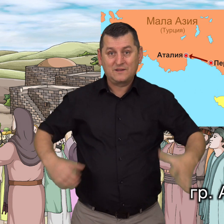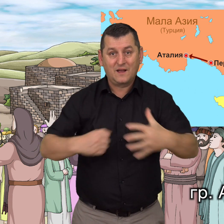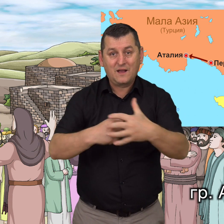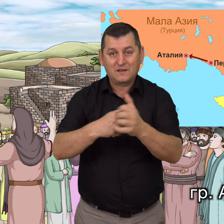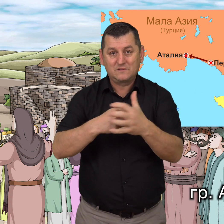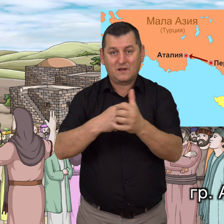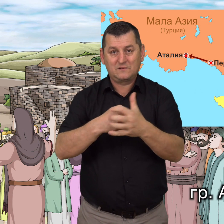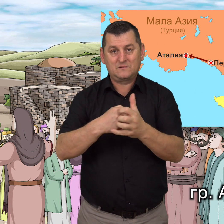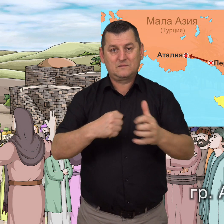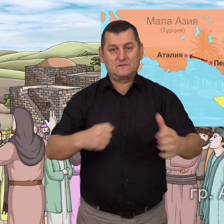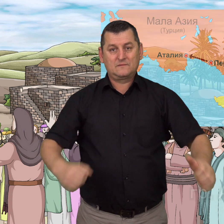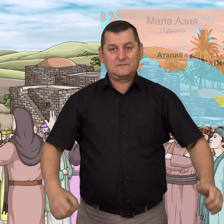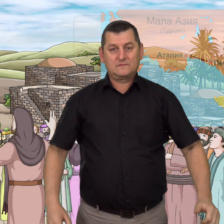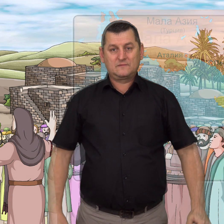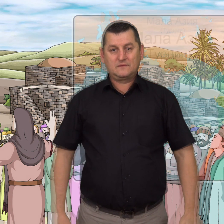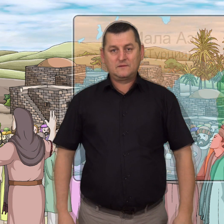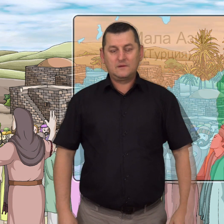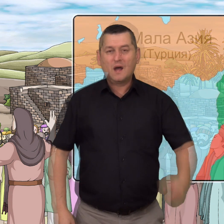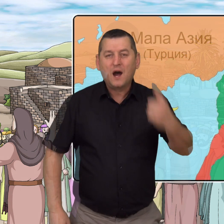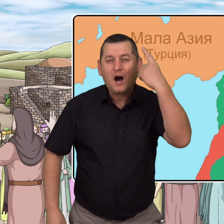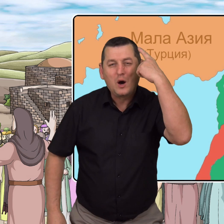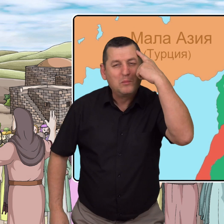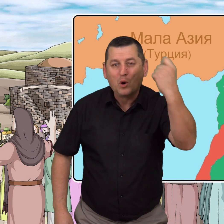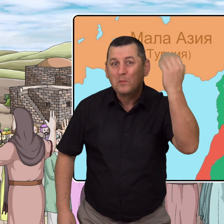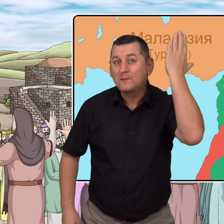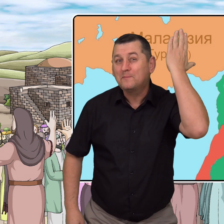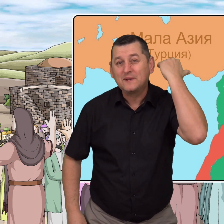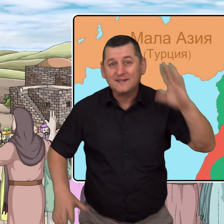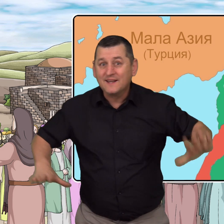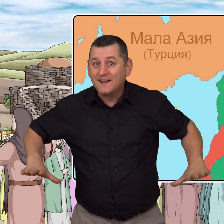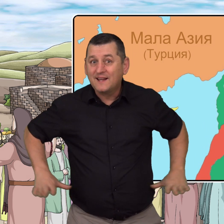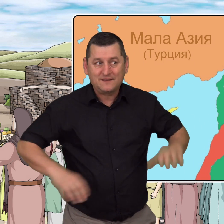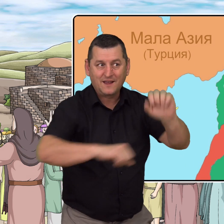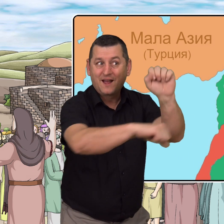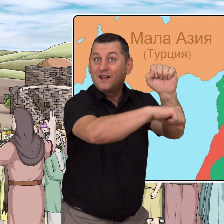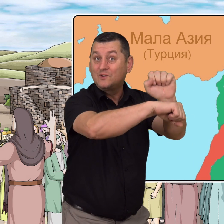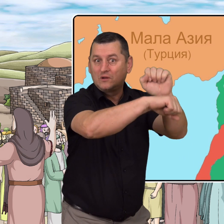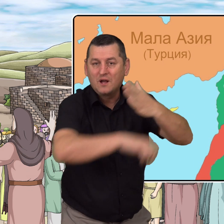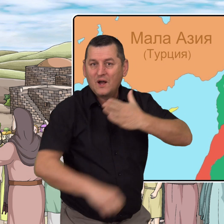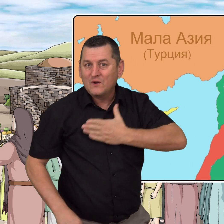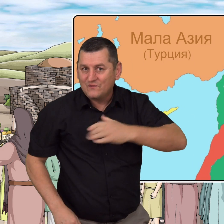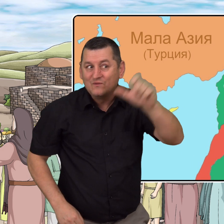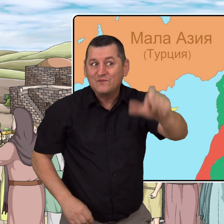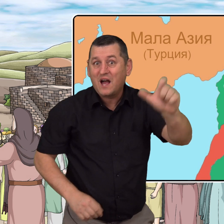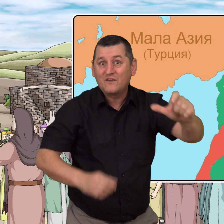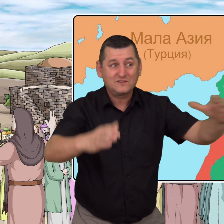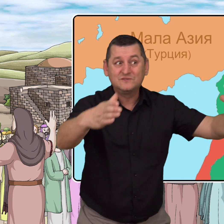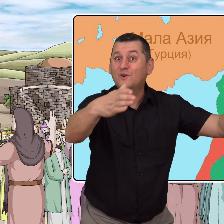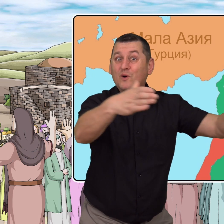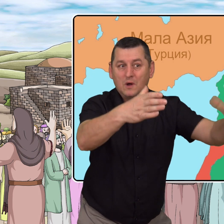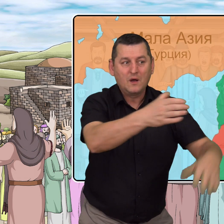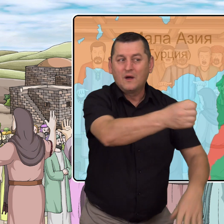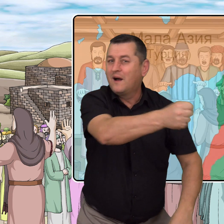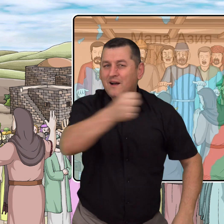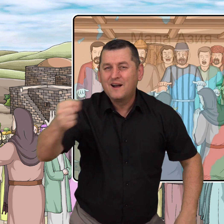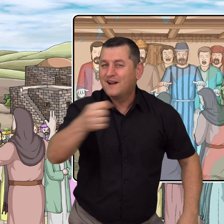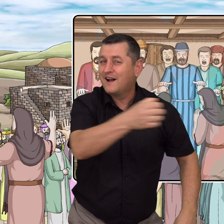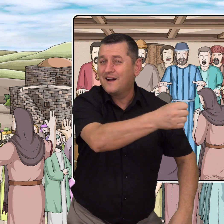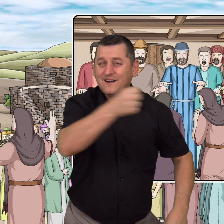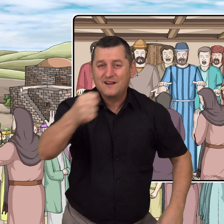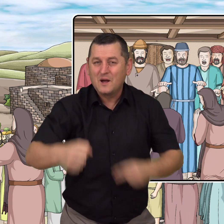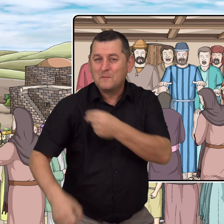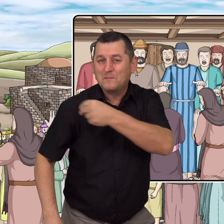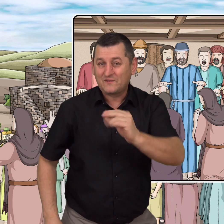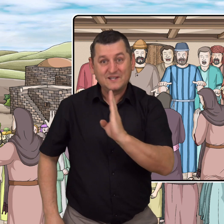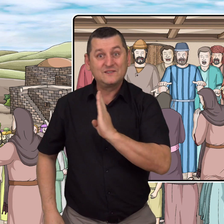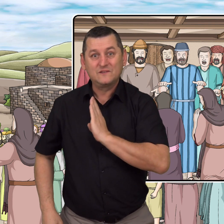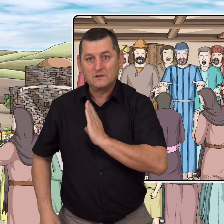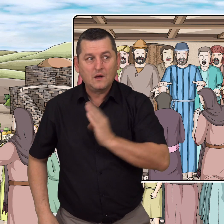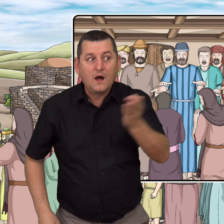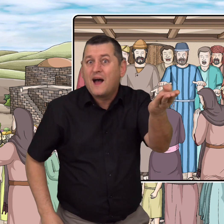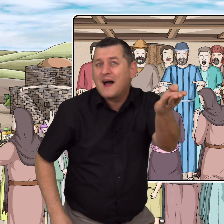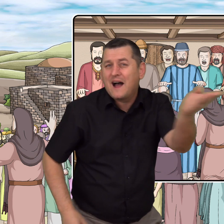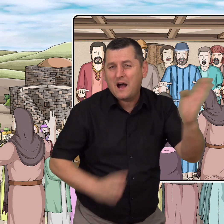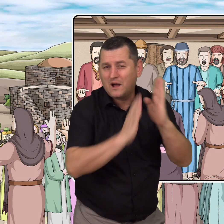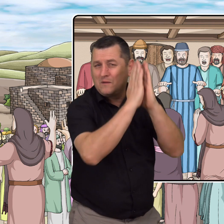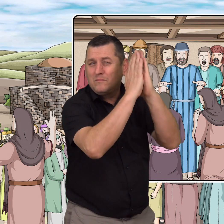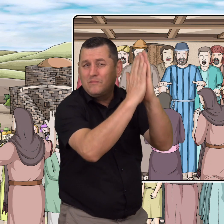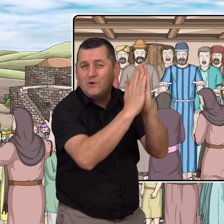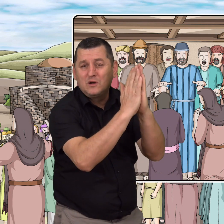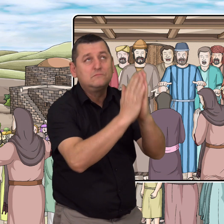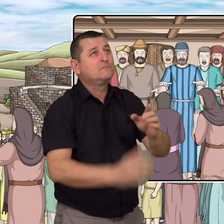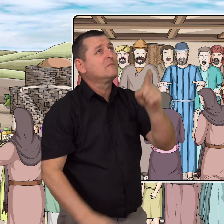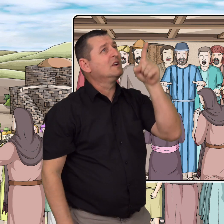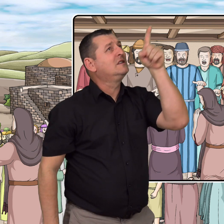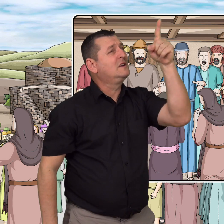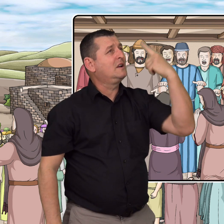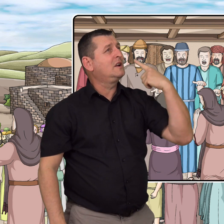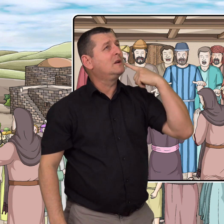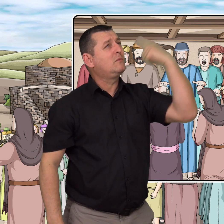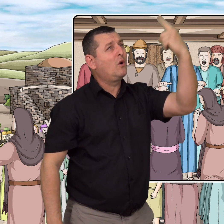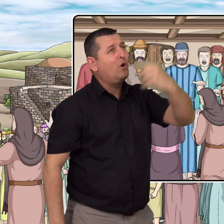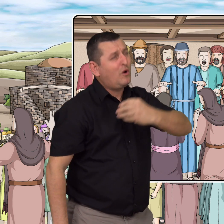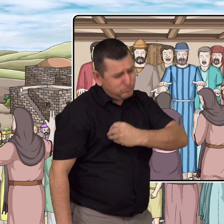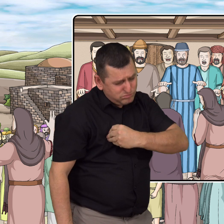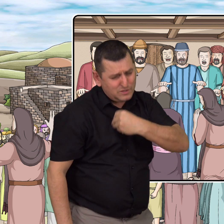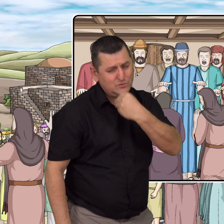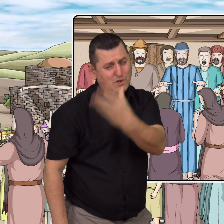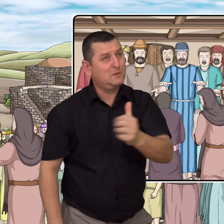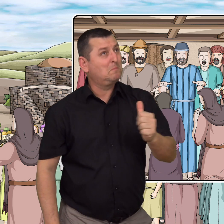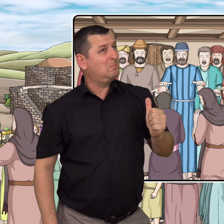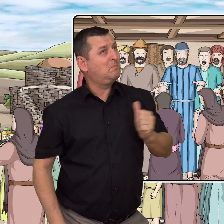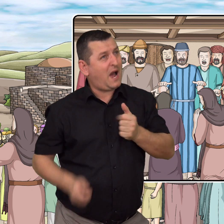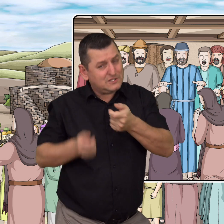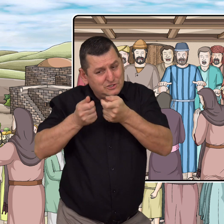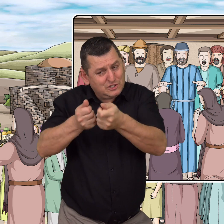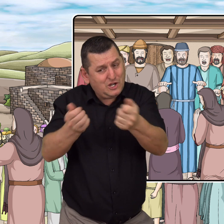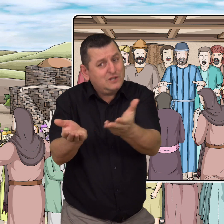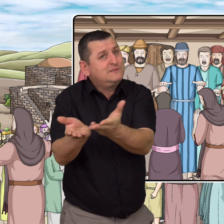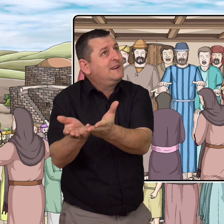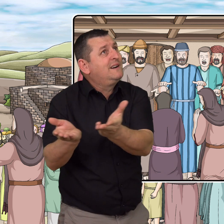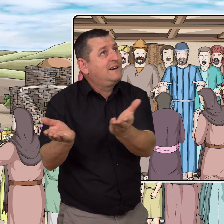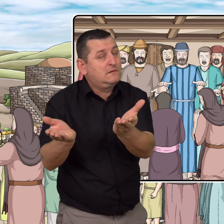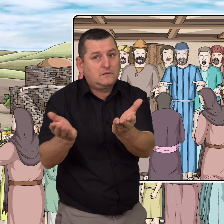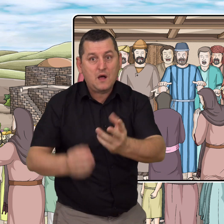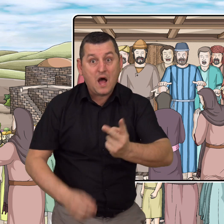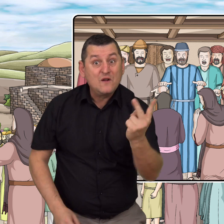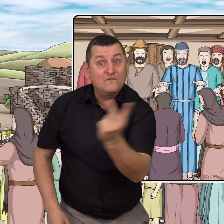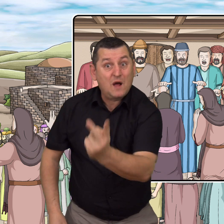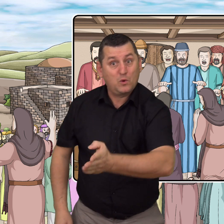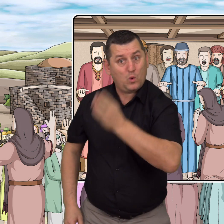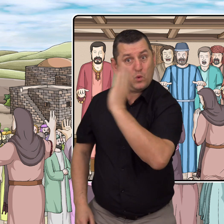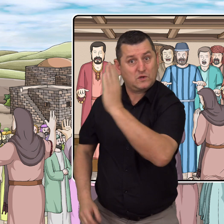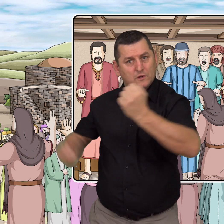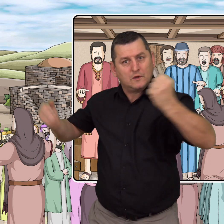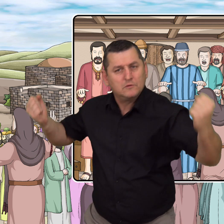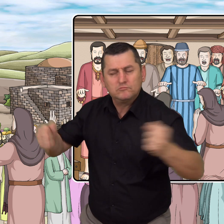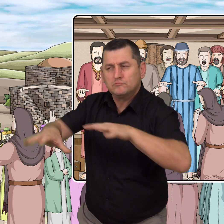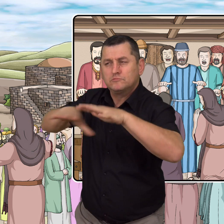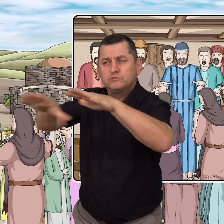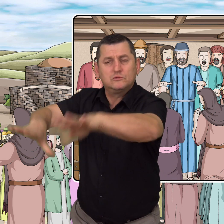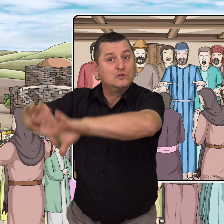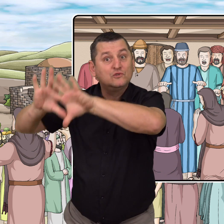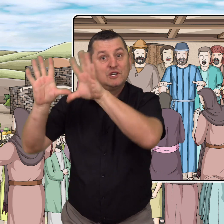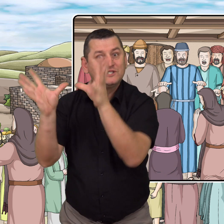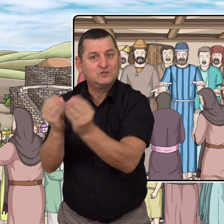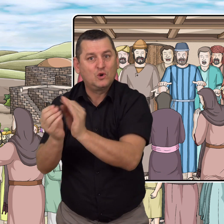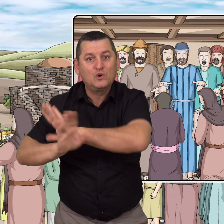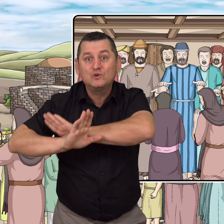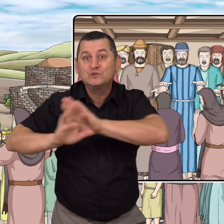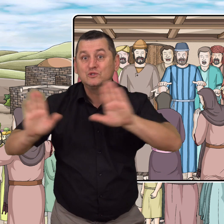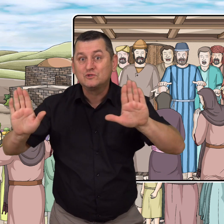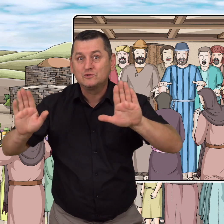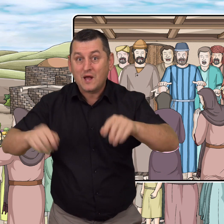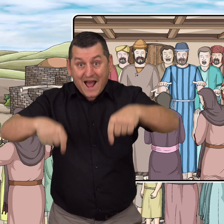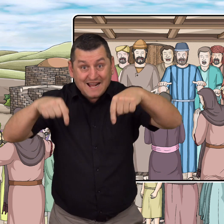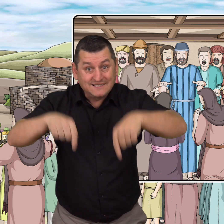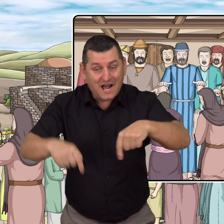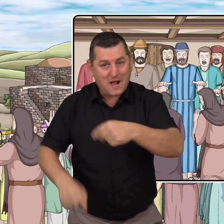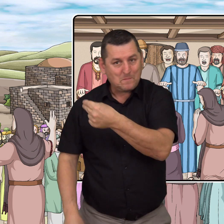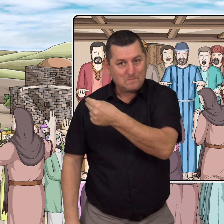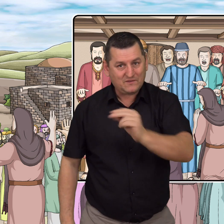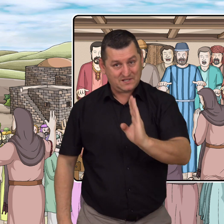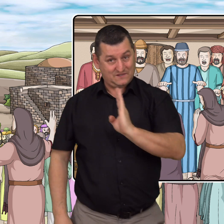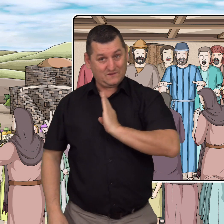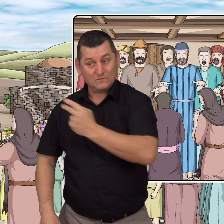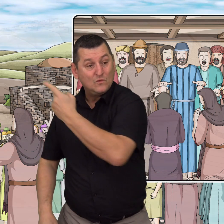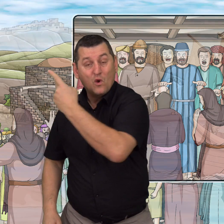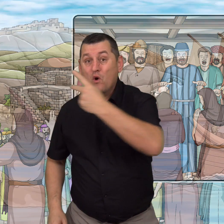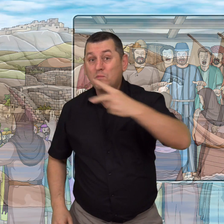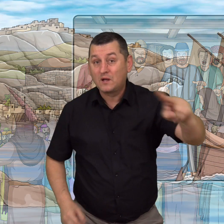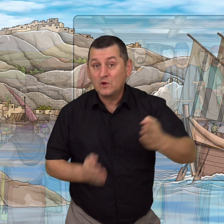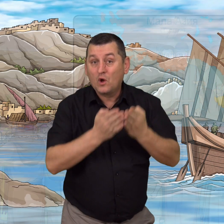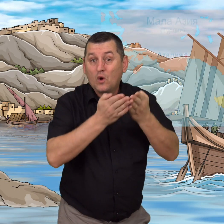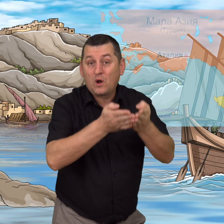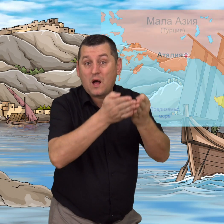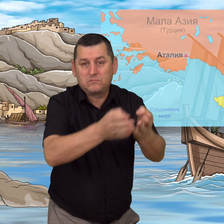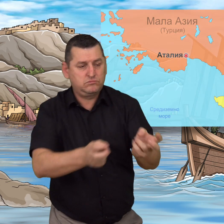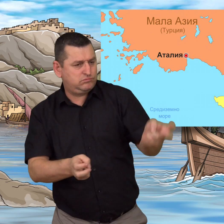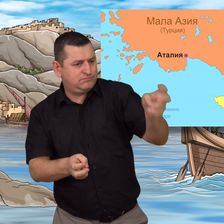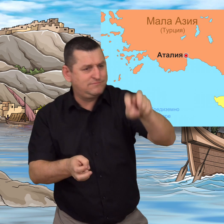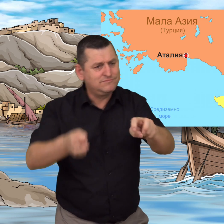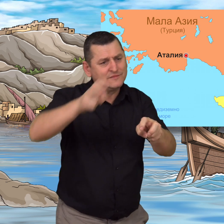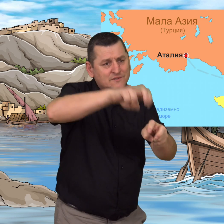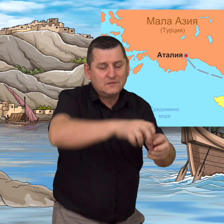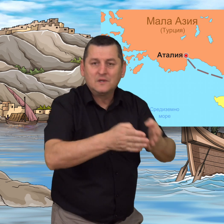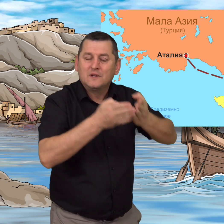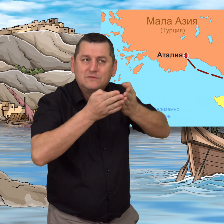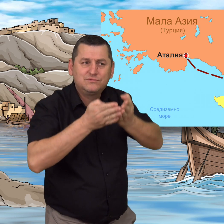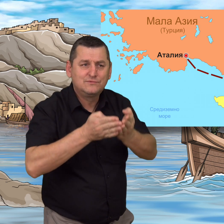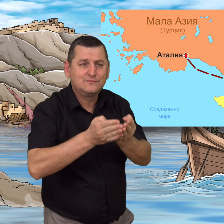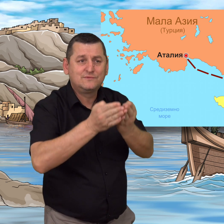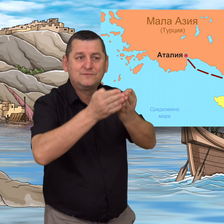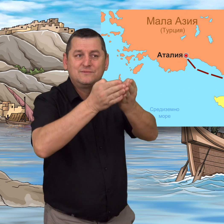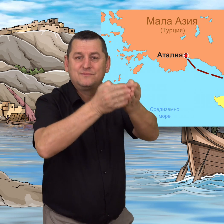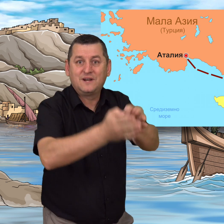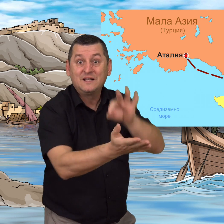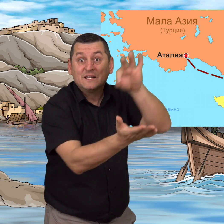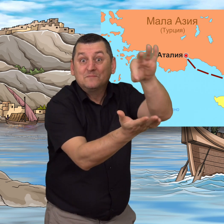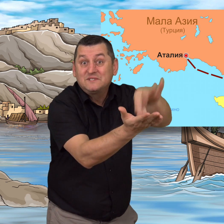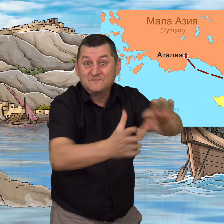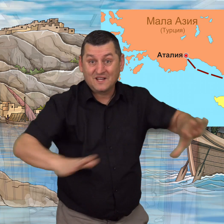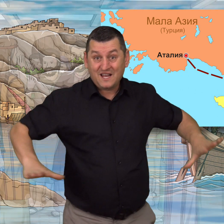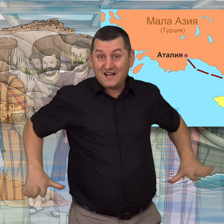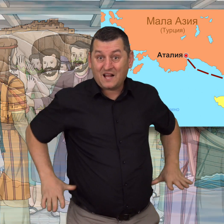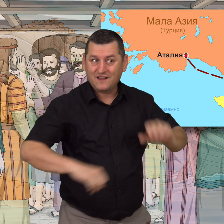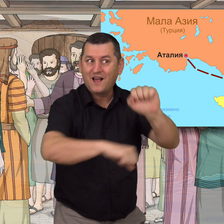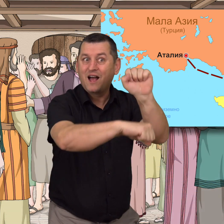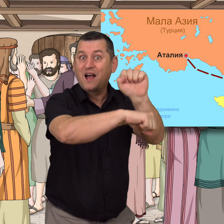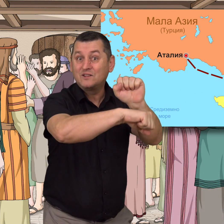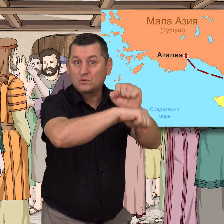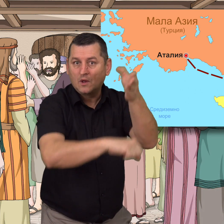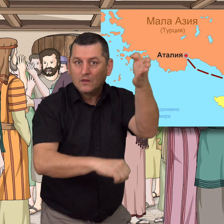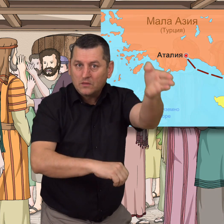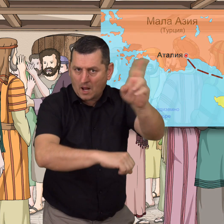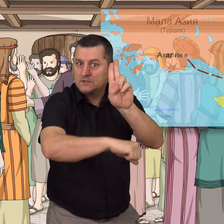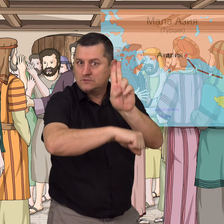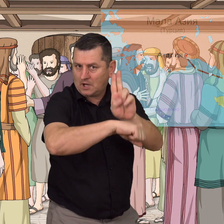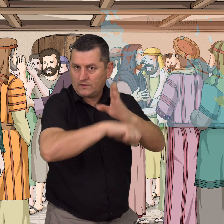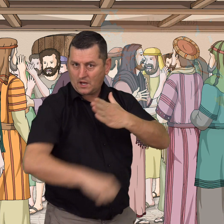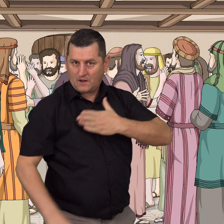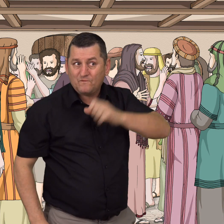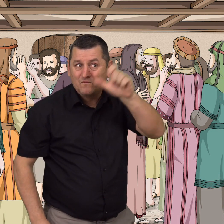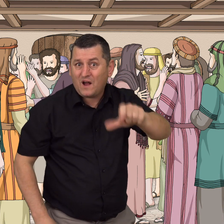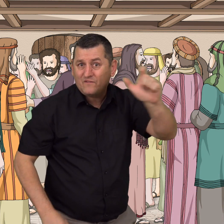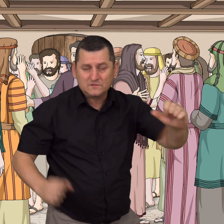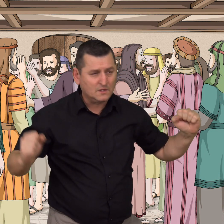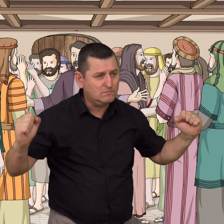From Attalia they sailed to Antioch, where they had been commended to the grace of God for the work they had just completed.